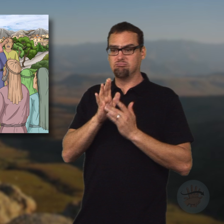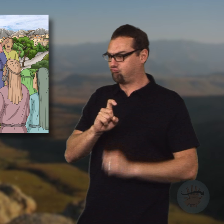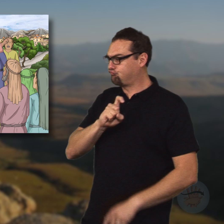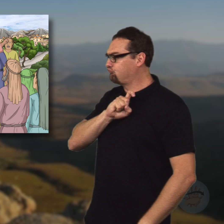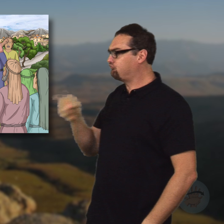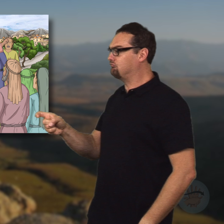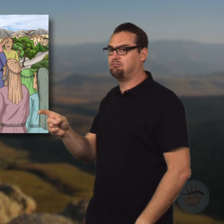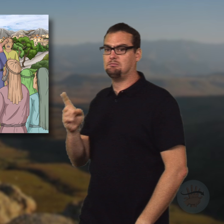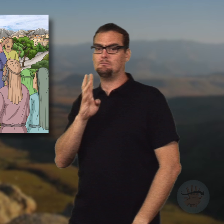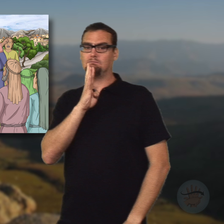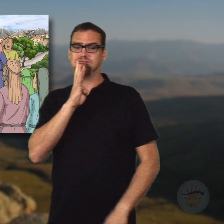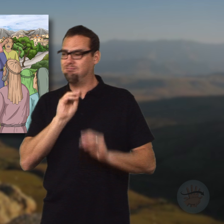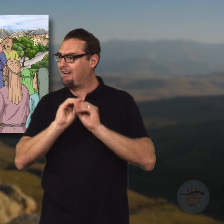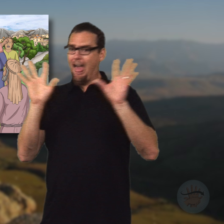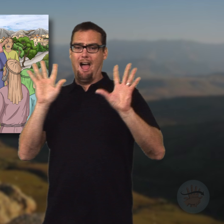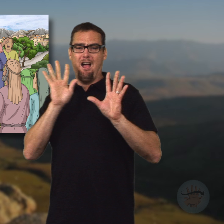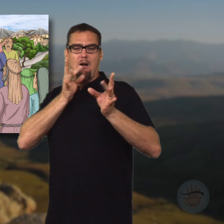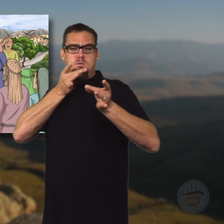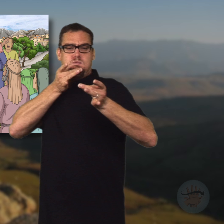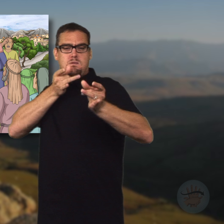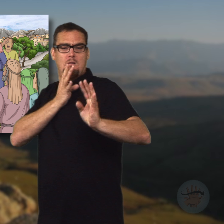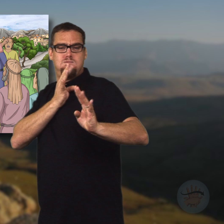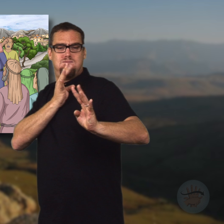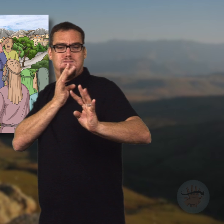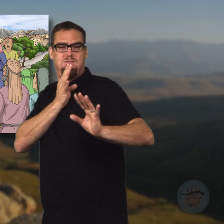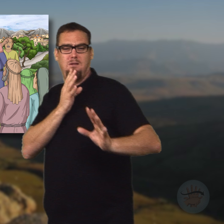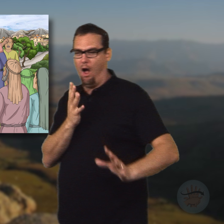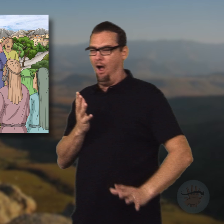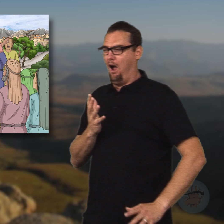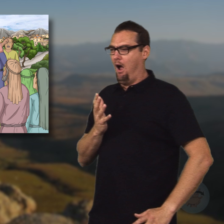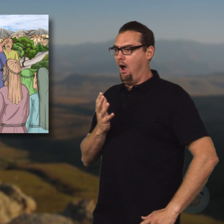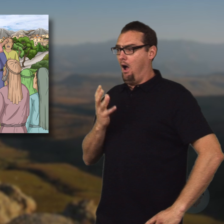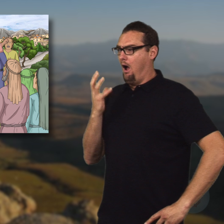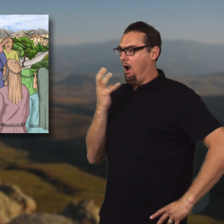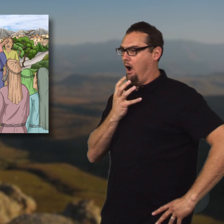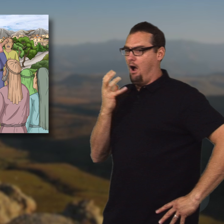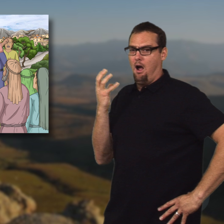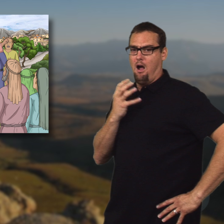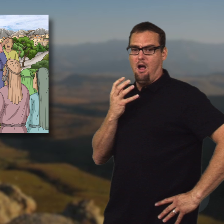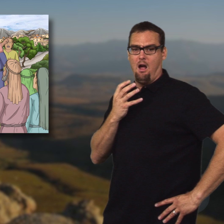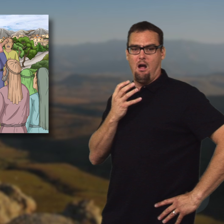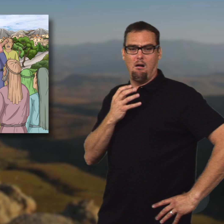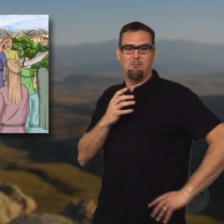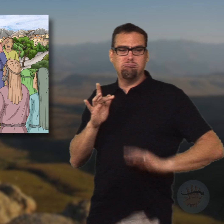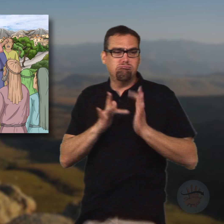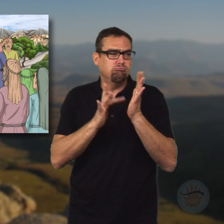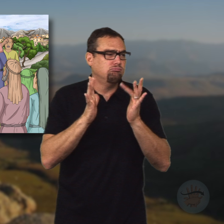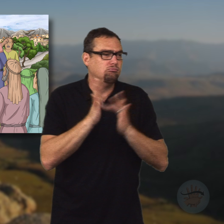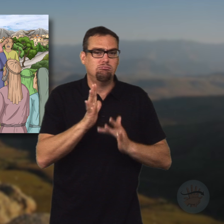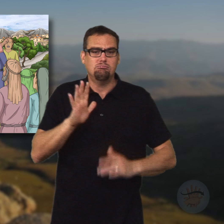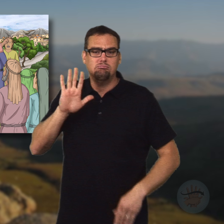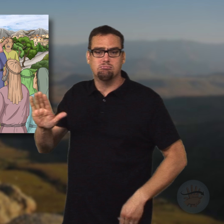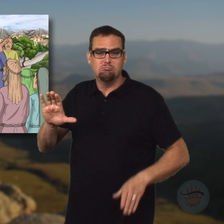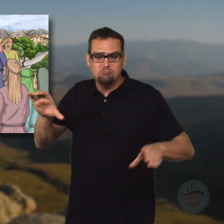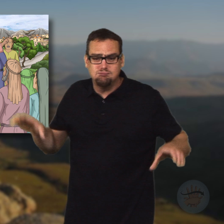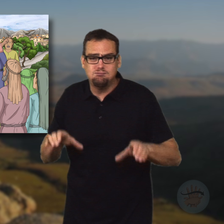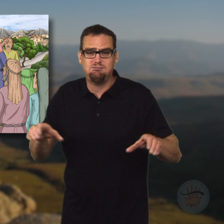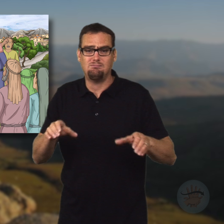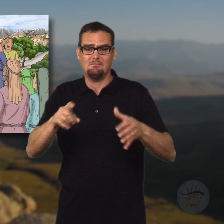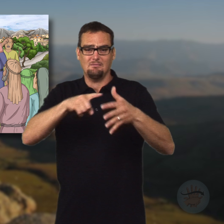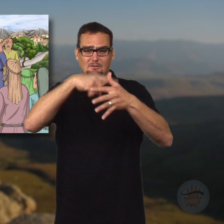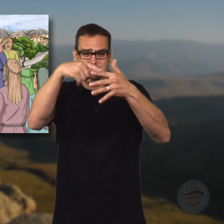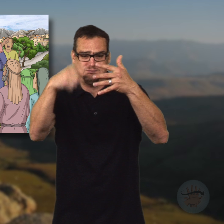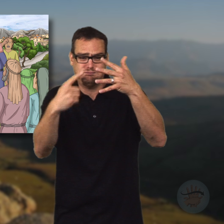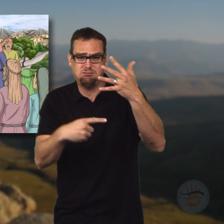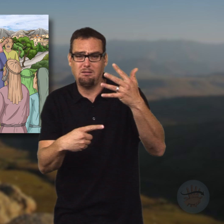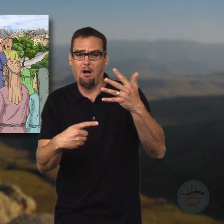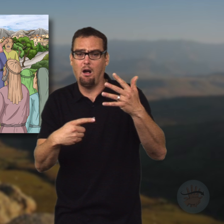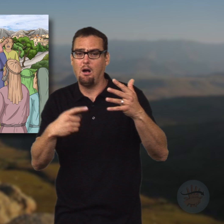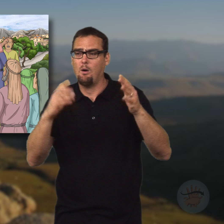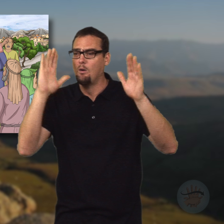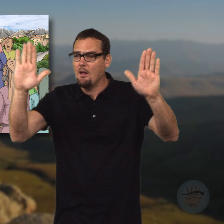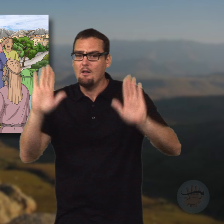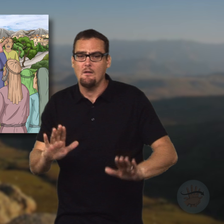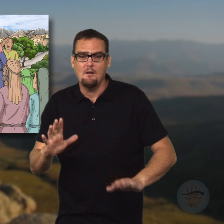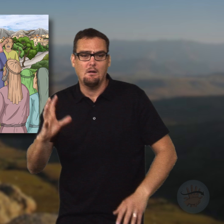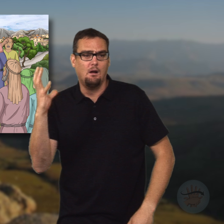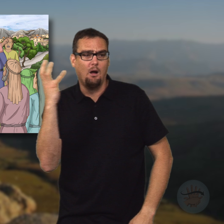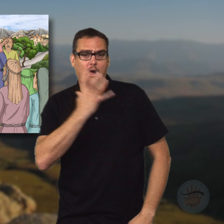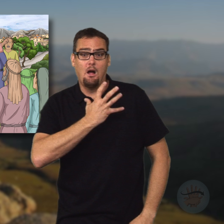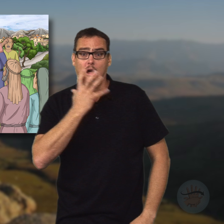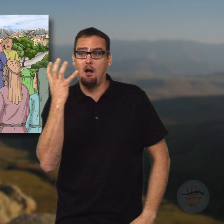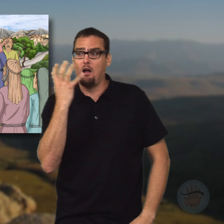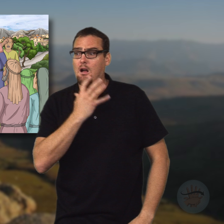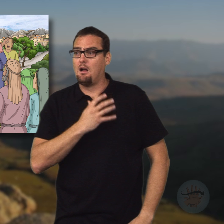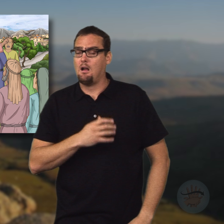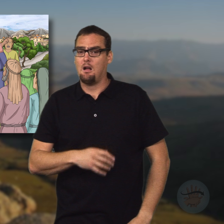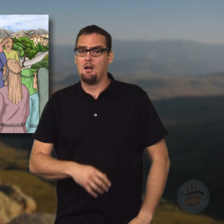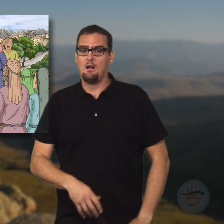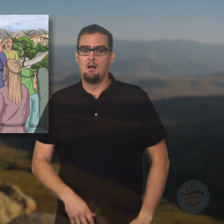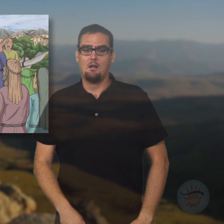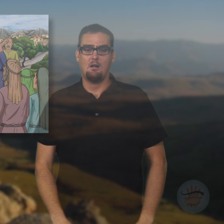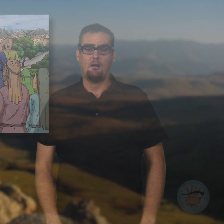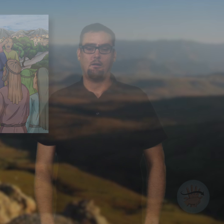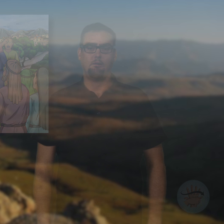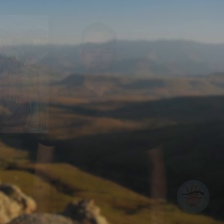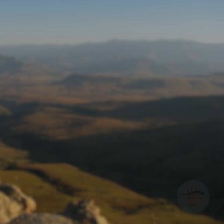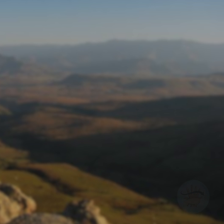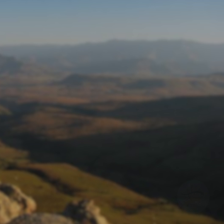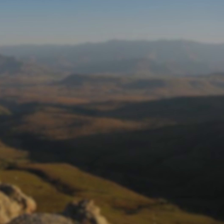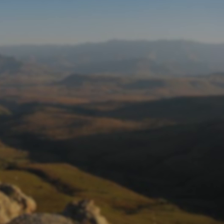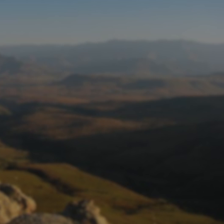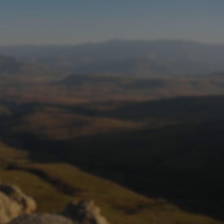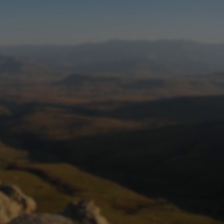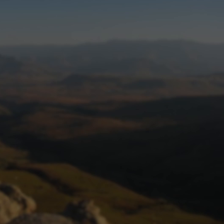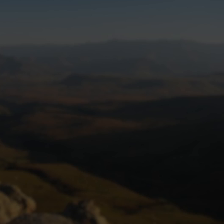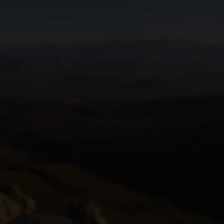He makes even the deaf hear and the mute speak!”